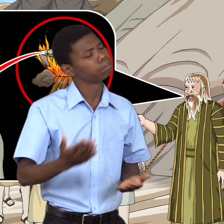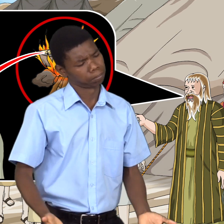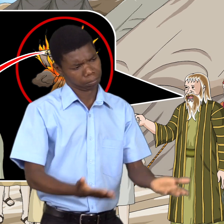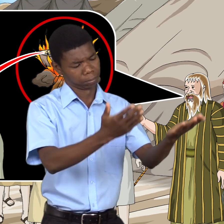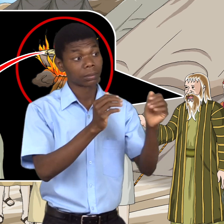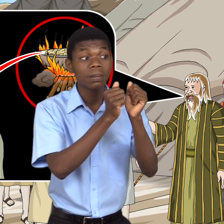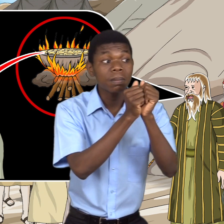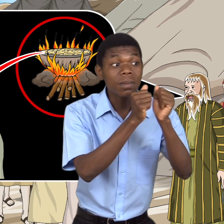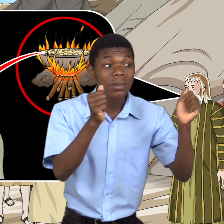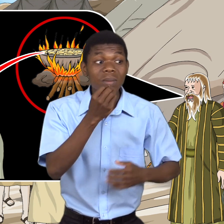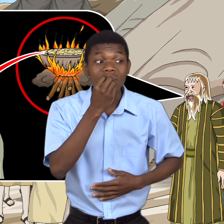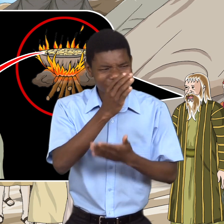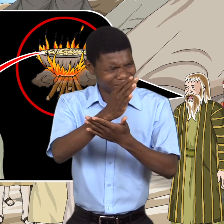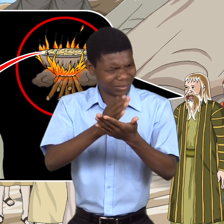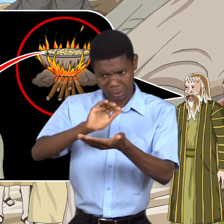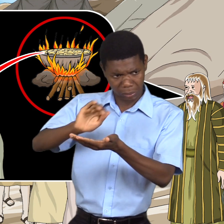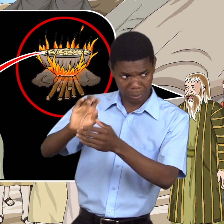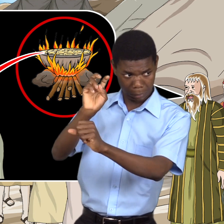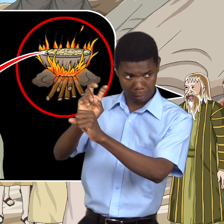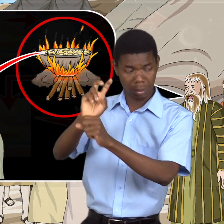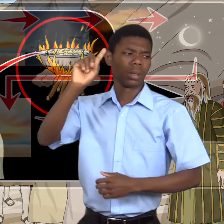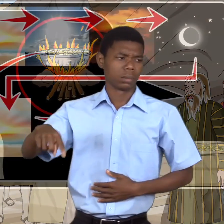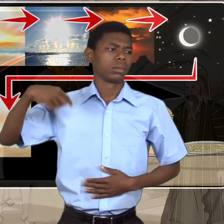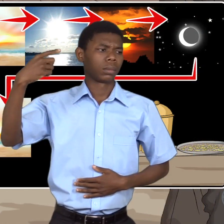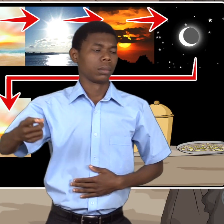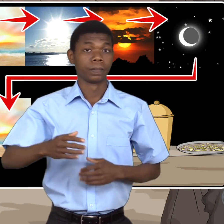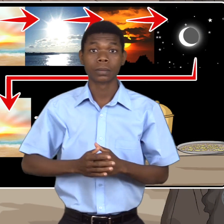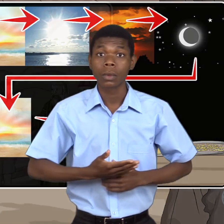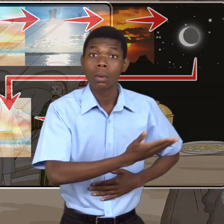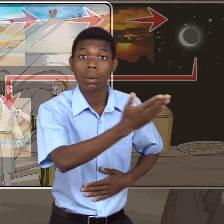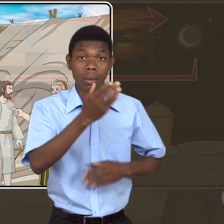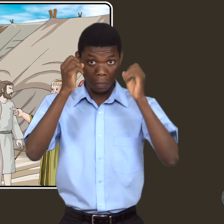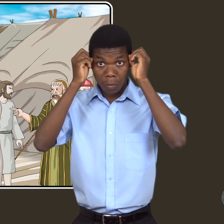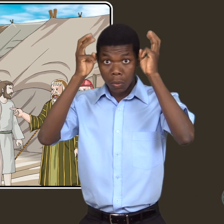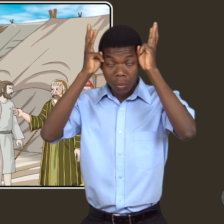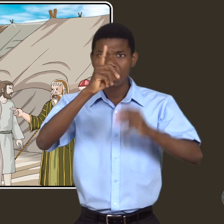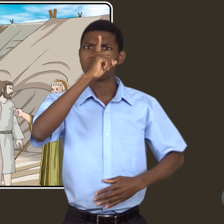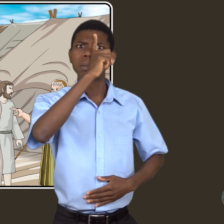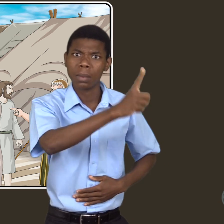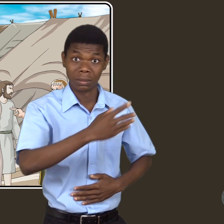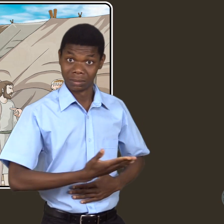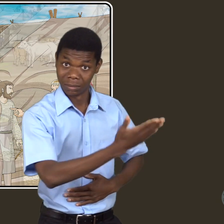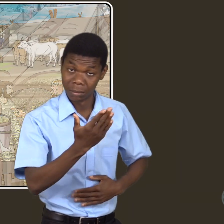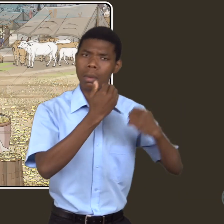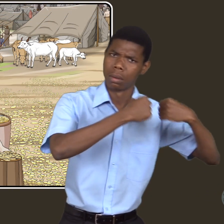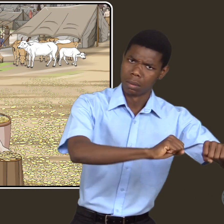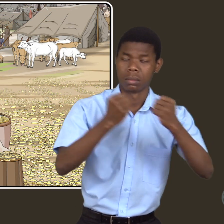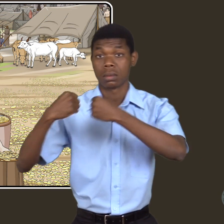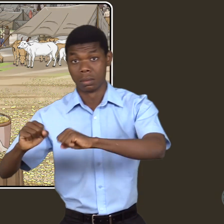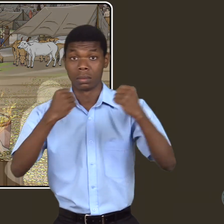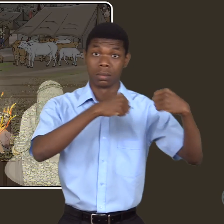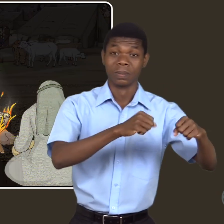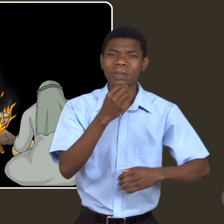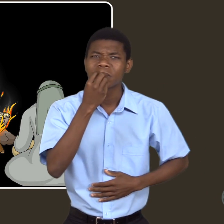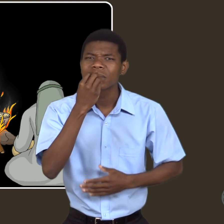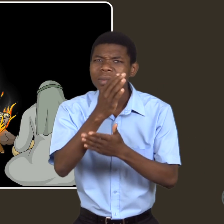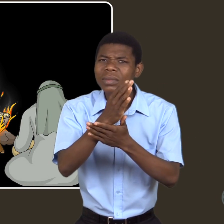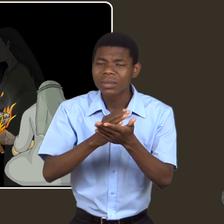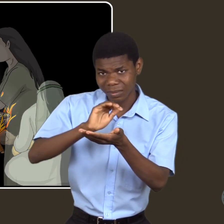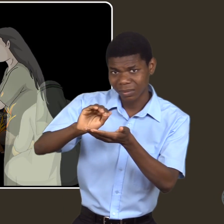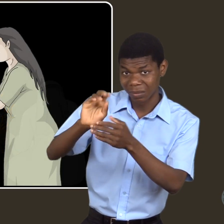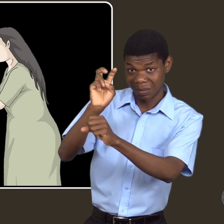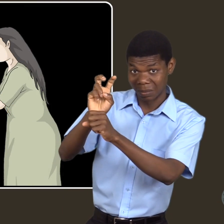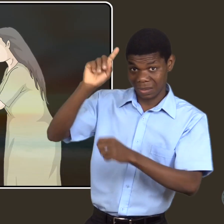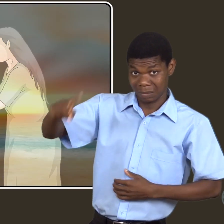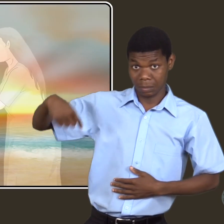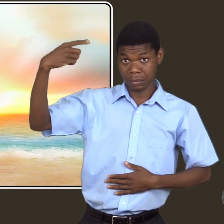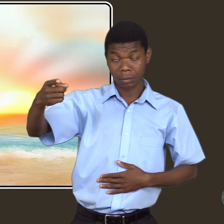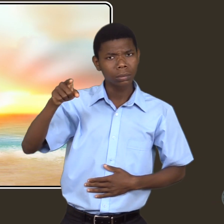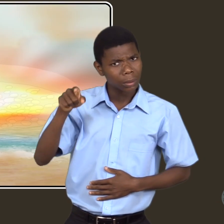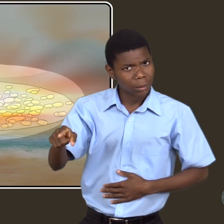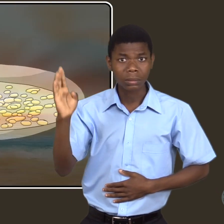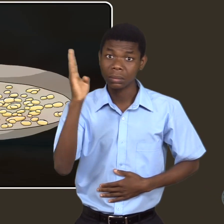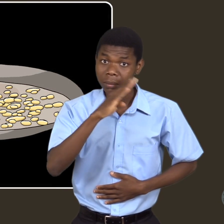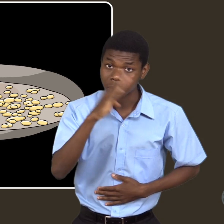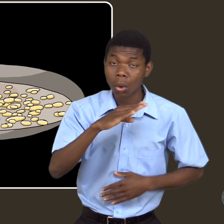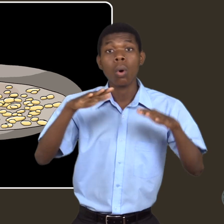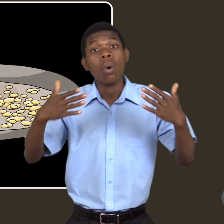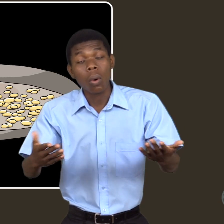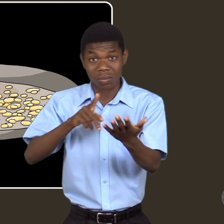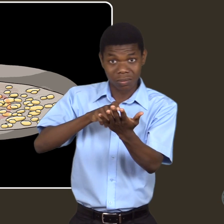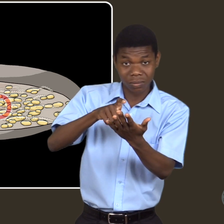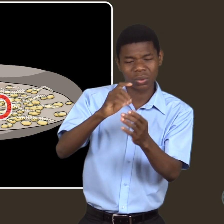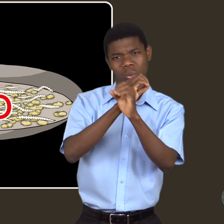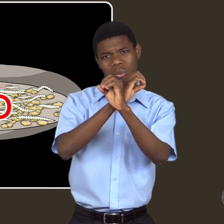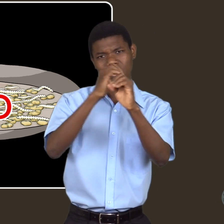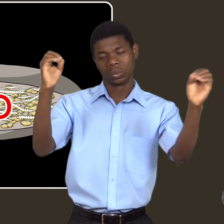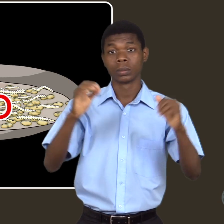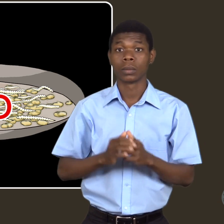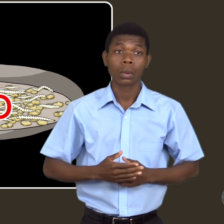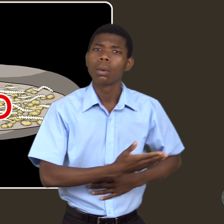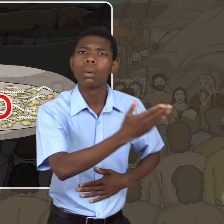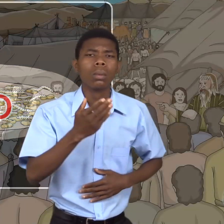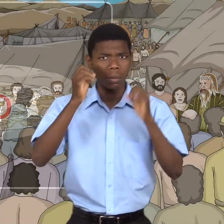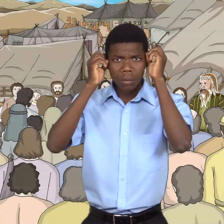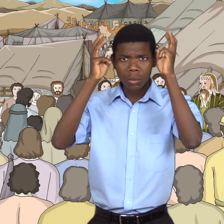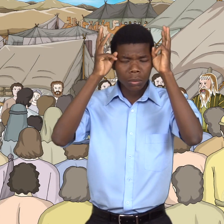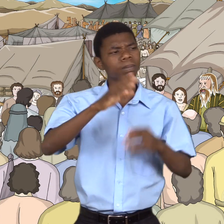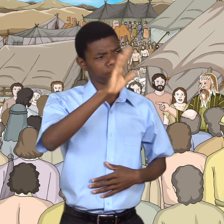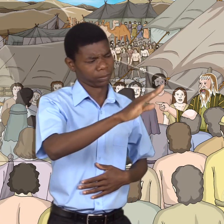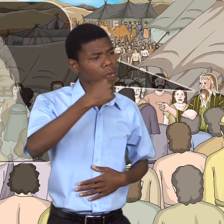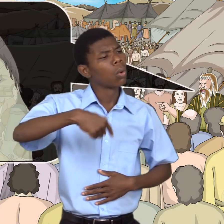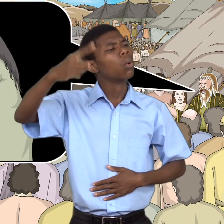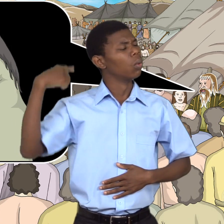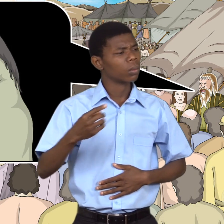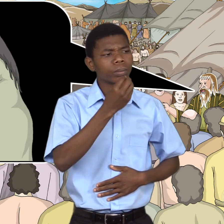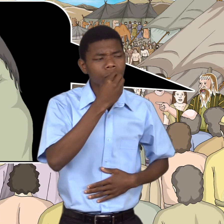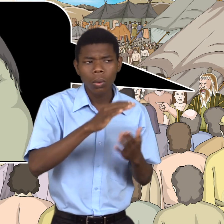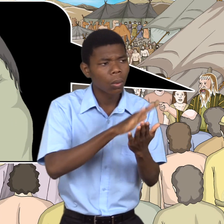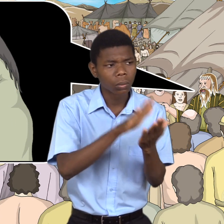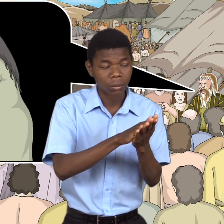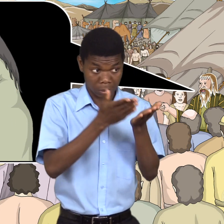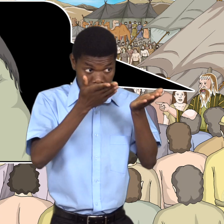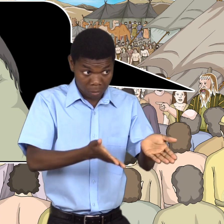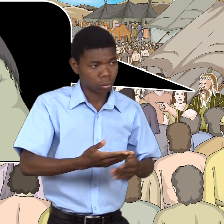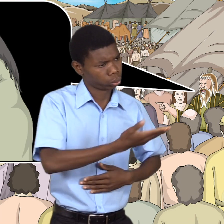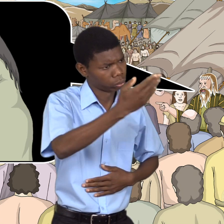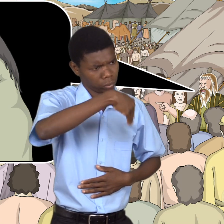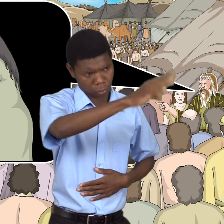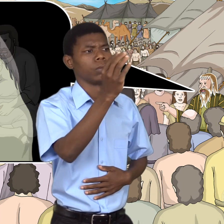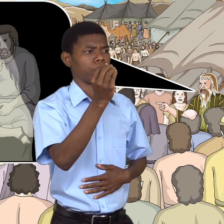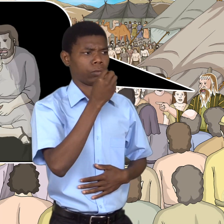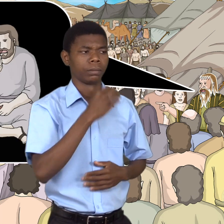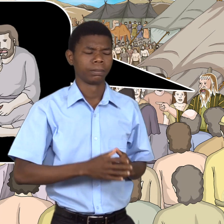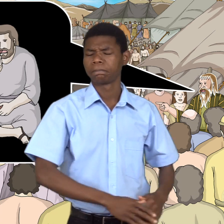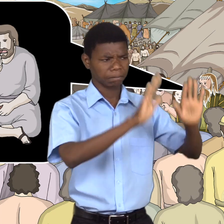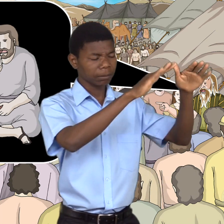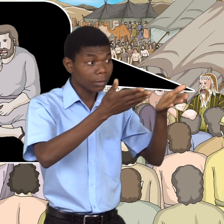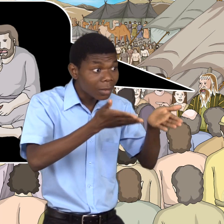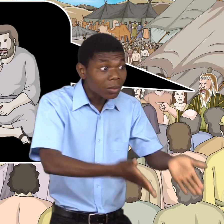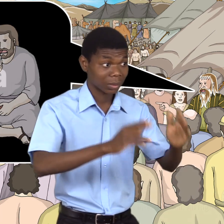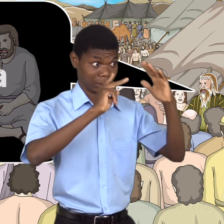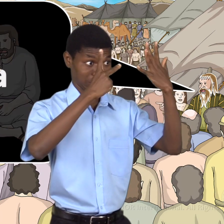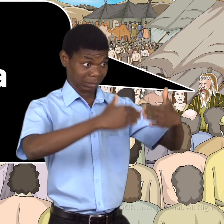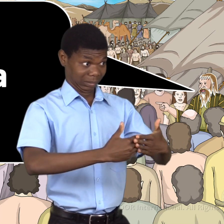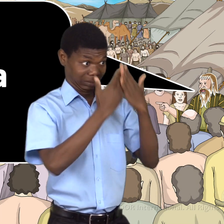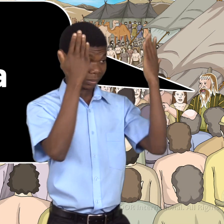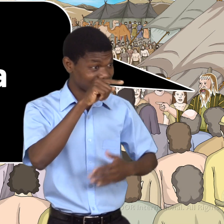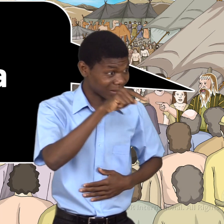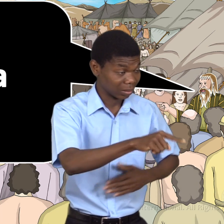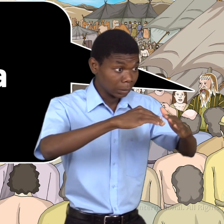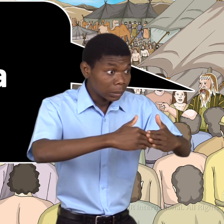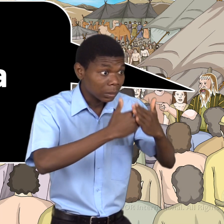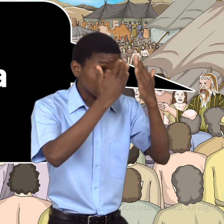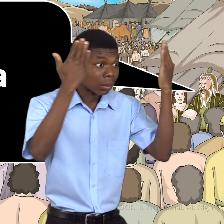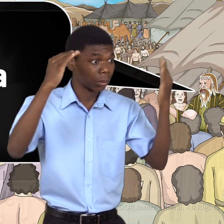Then set aside whatever remains and keep it until morning.’” So they set it aside until morning as Moses had commanded, and it did not smell or contain any maggots.